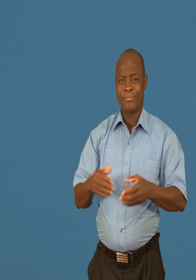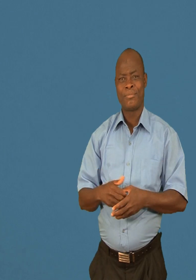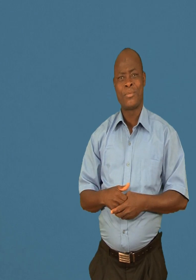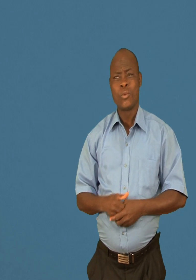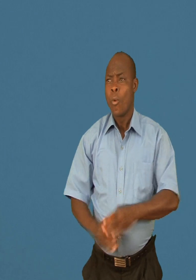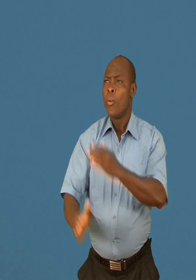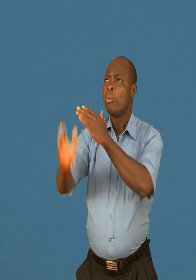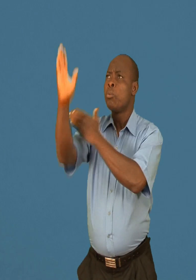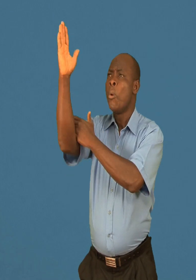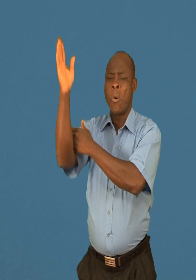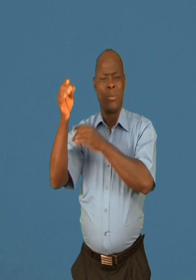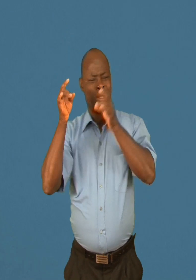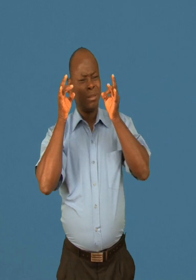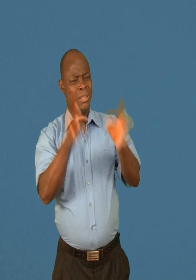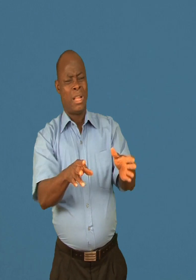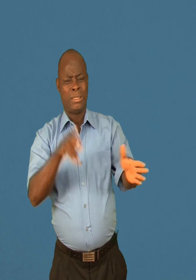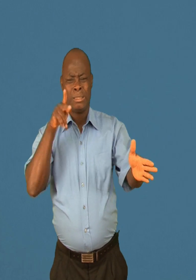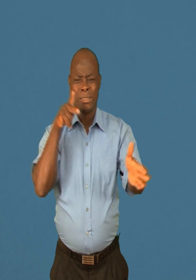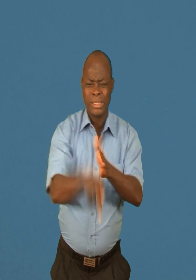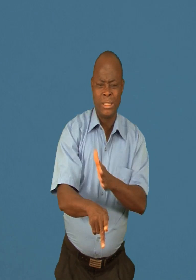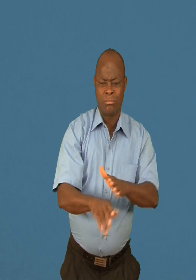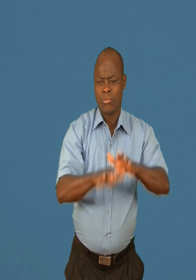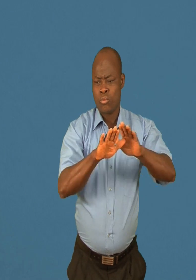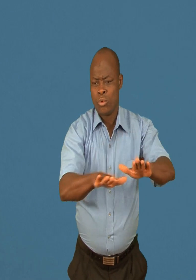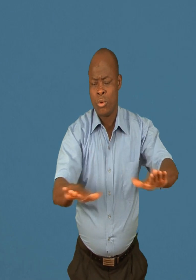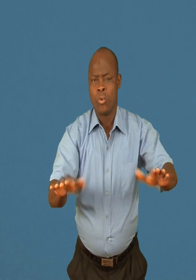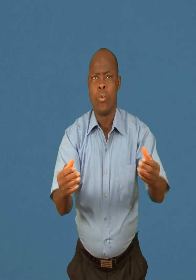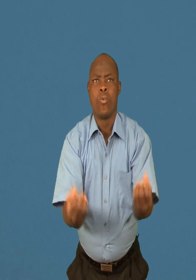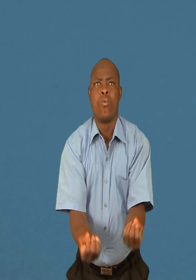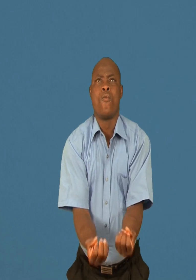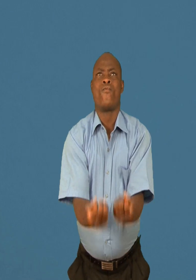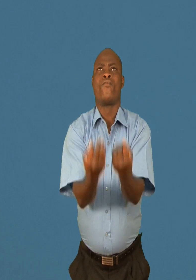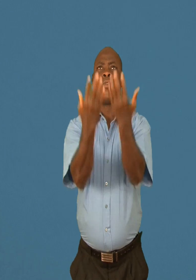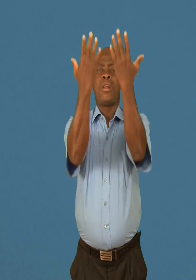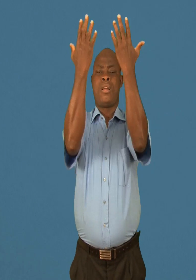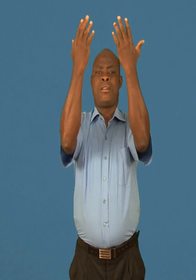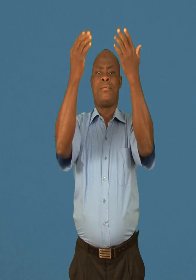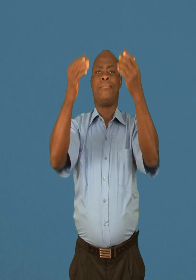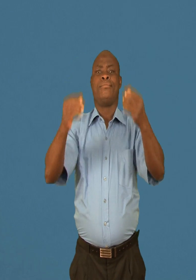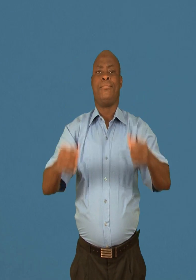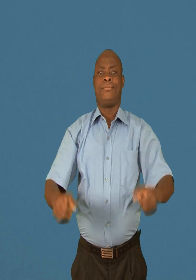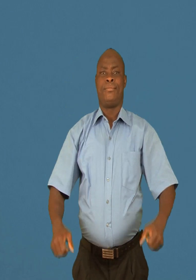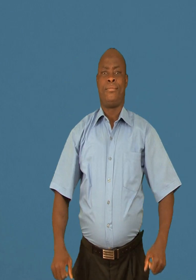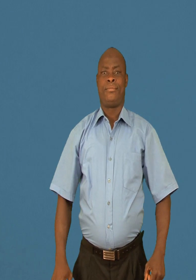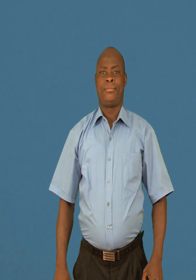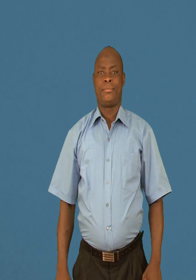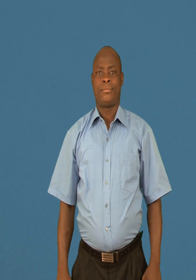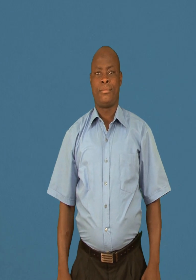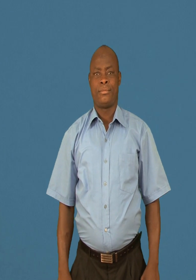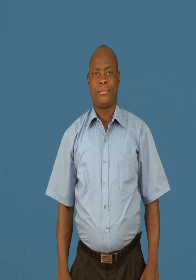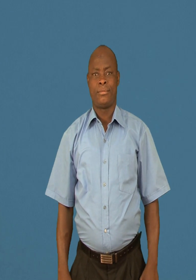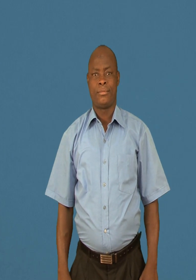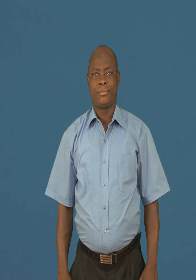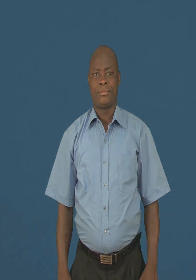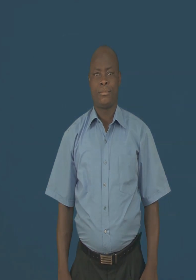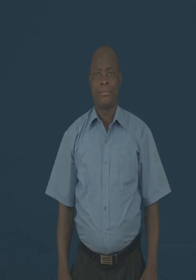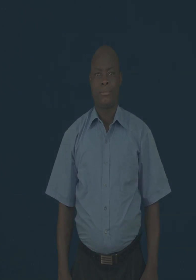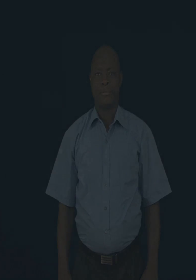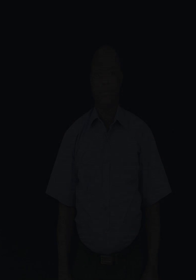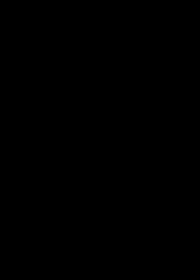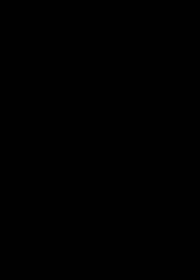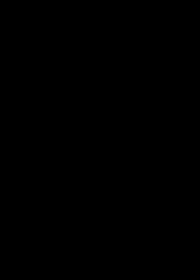Abraham went back to his servants, and they got up and set out together for Beersheba. And Abraham settled in Beersheba.